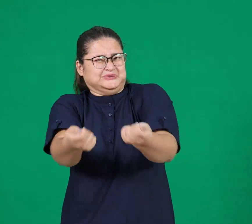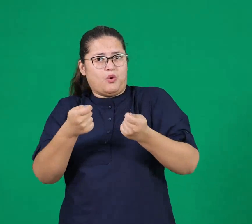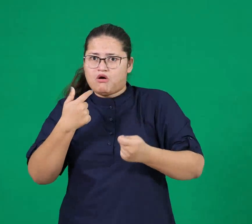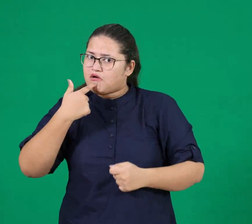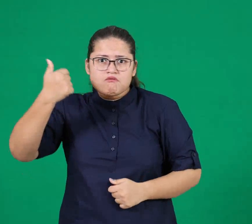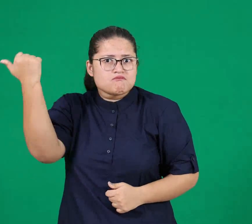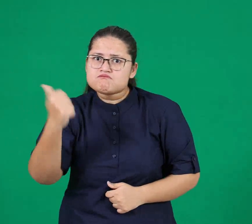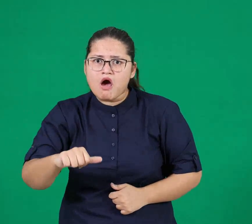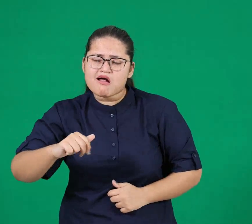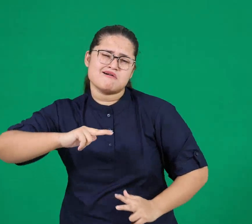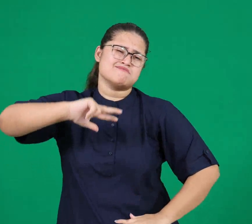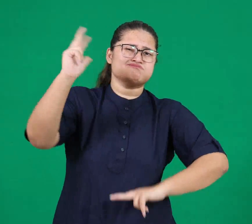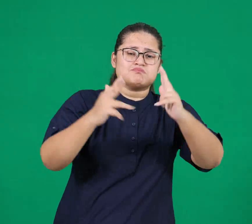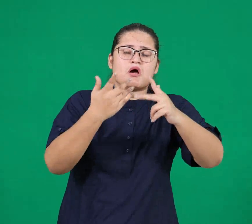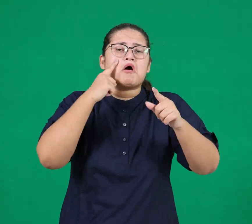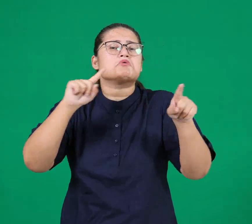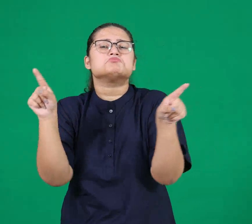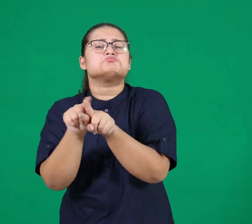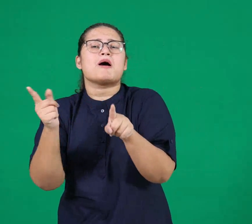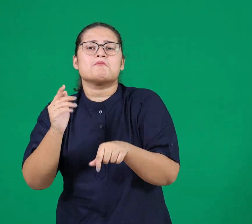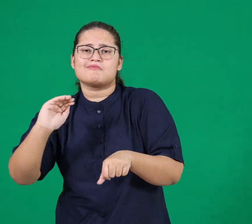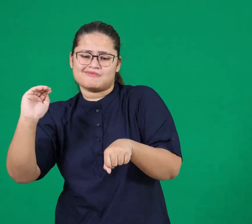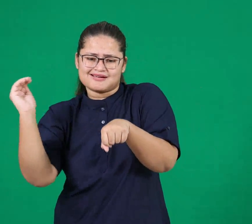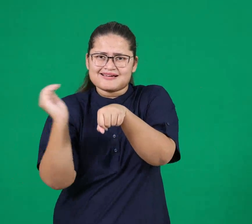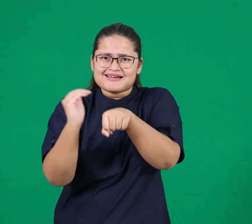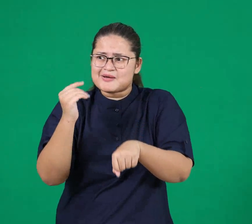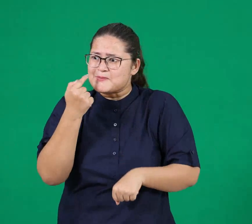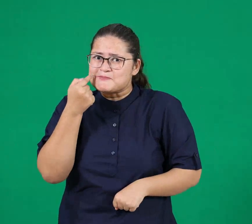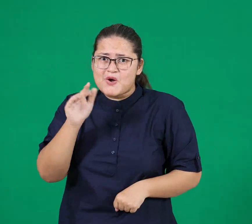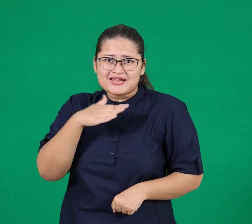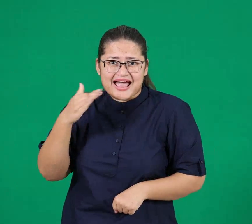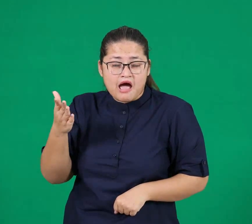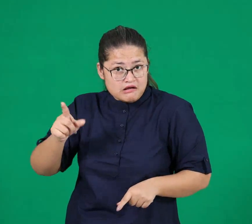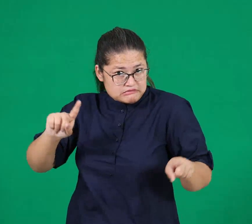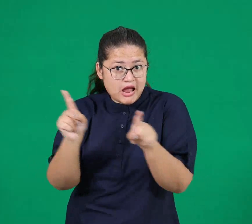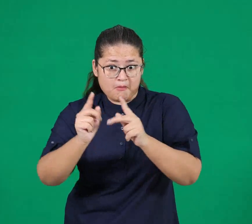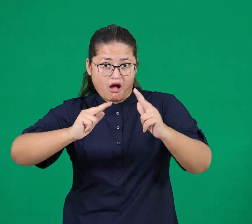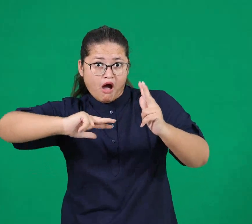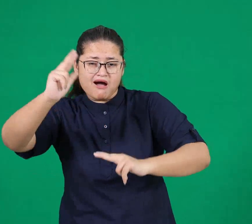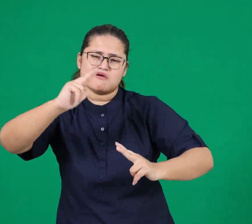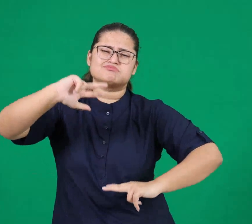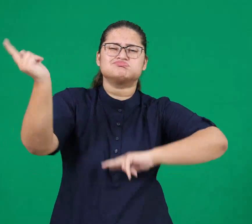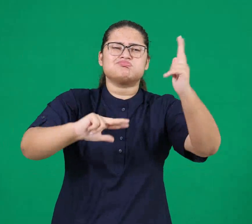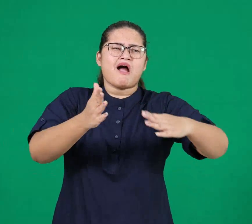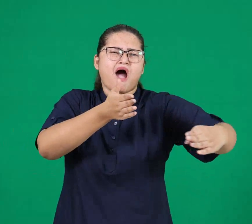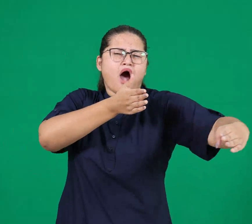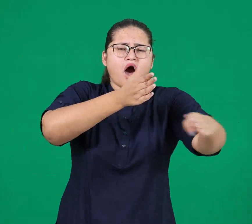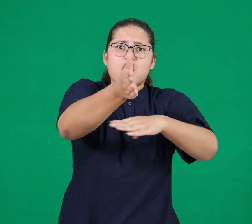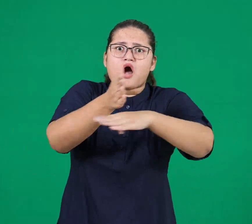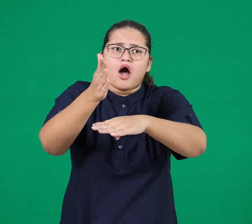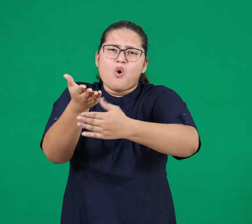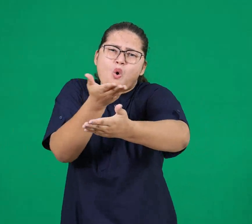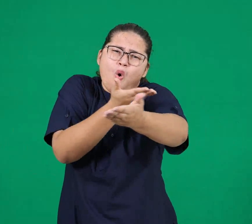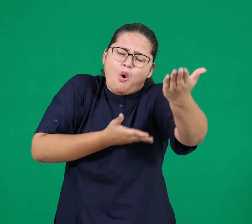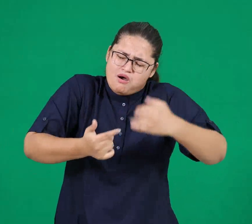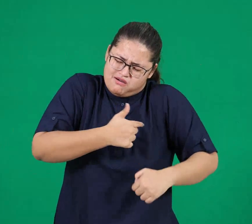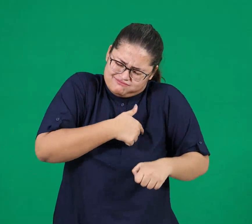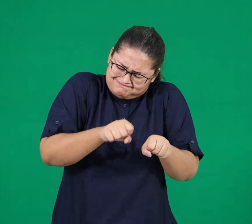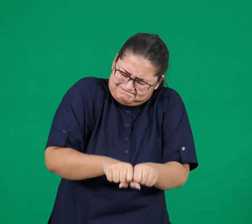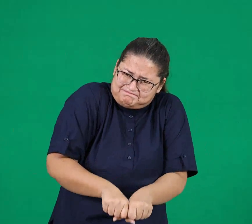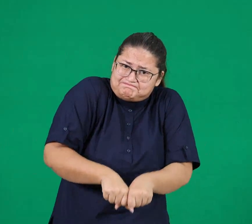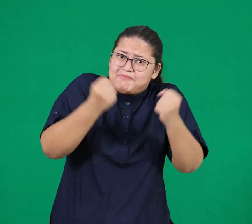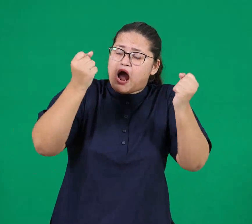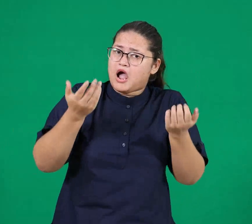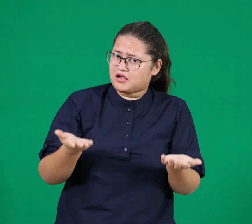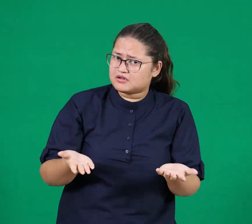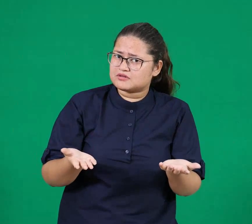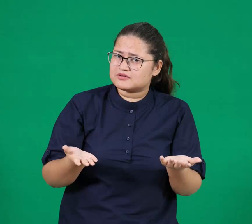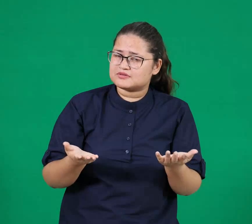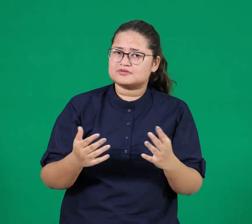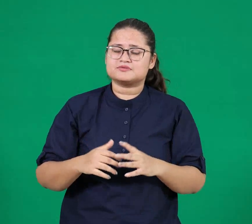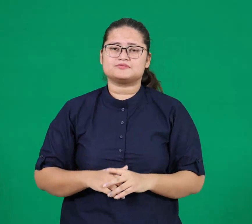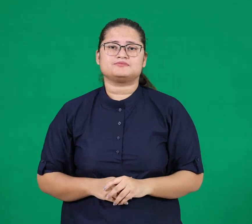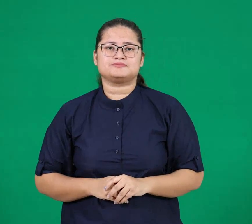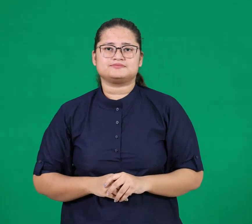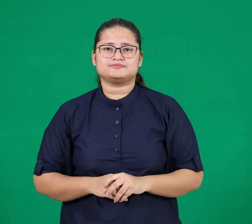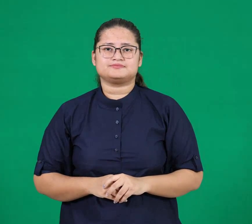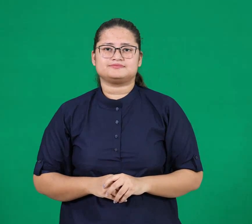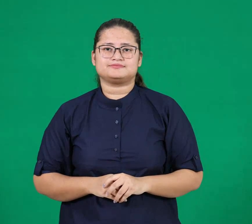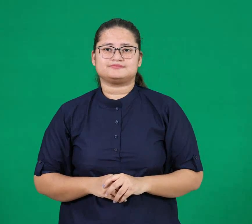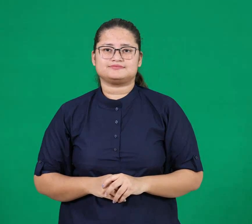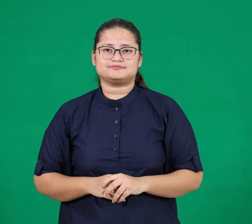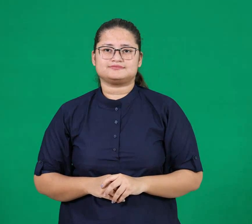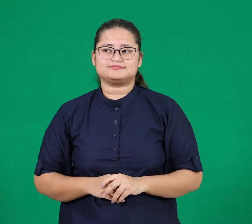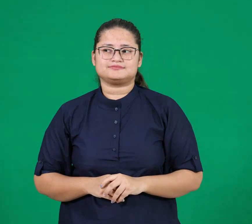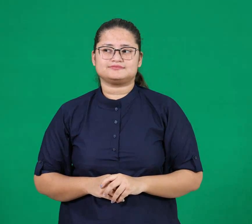It is a restless evil, full of deadly poison.